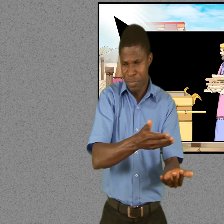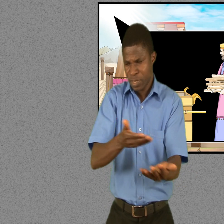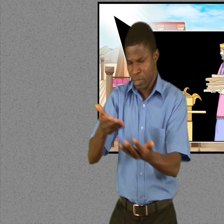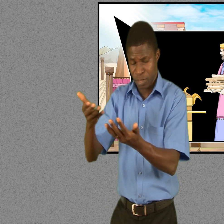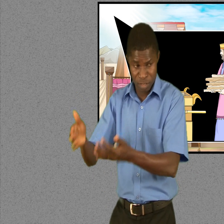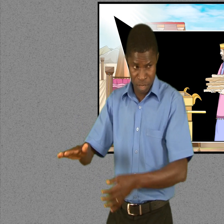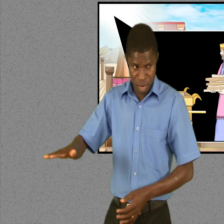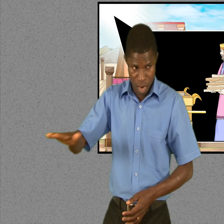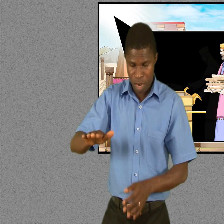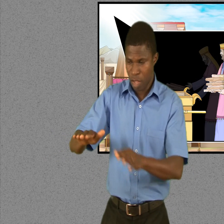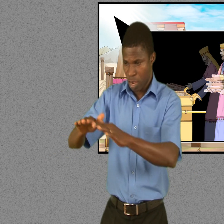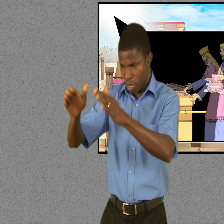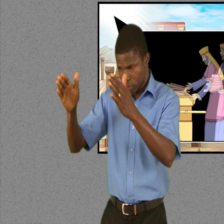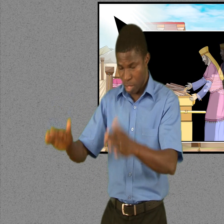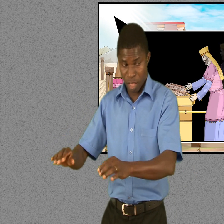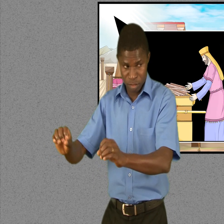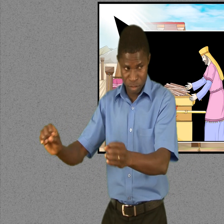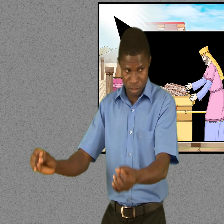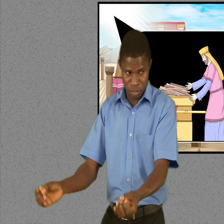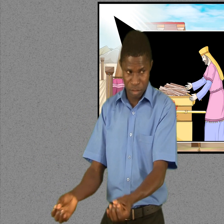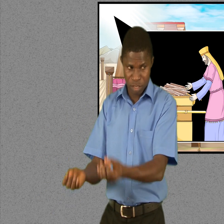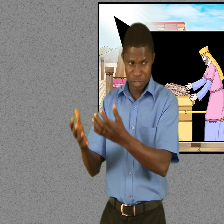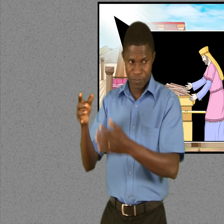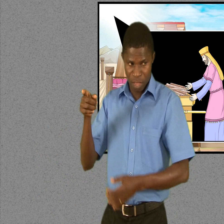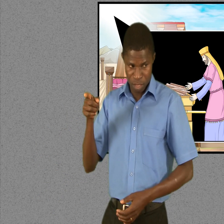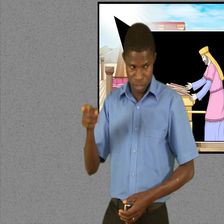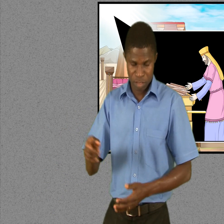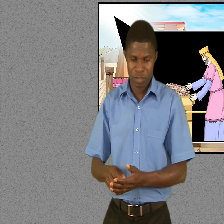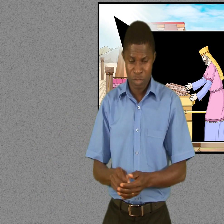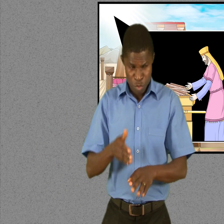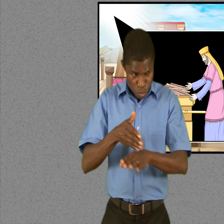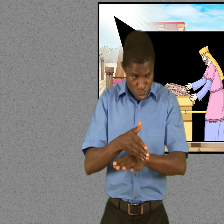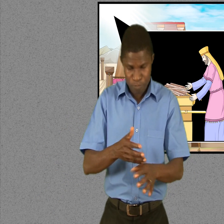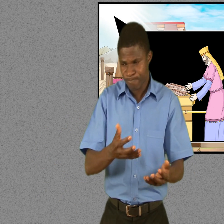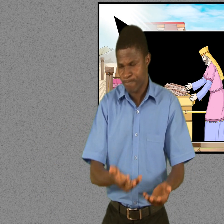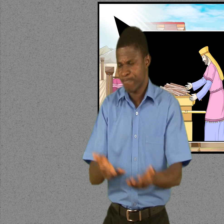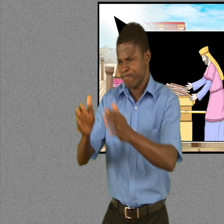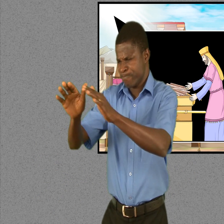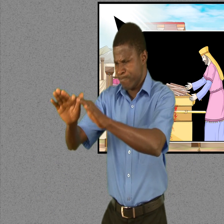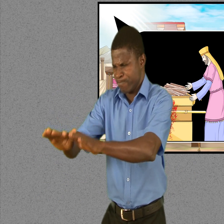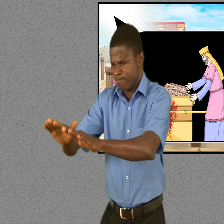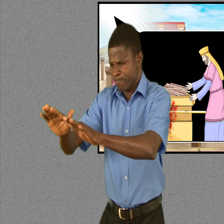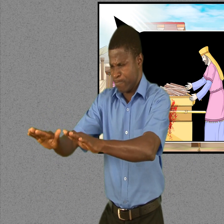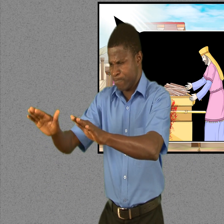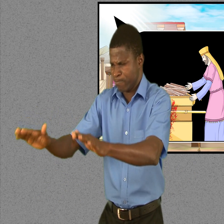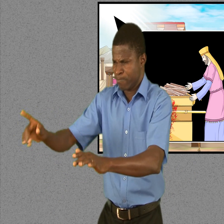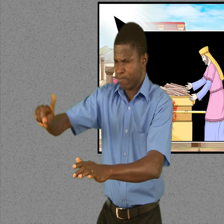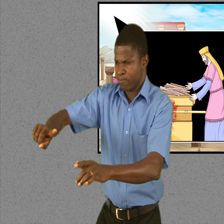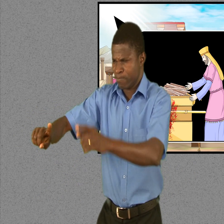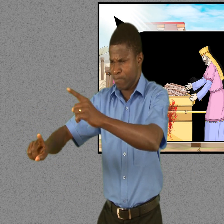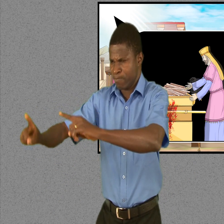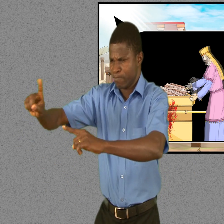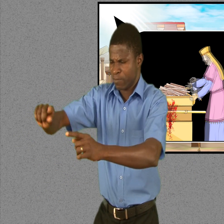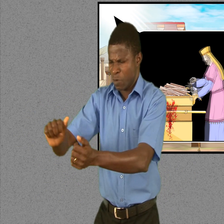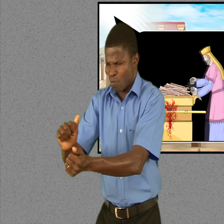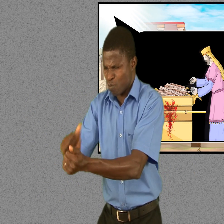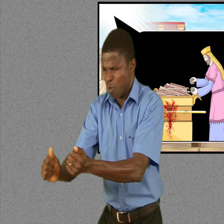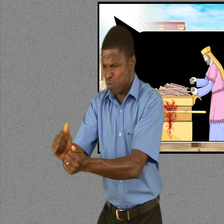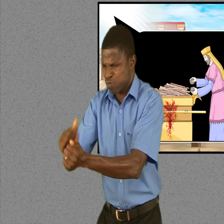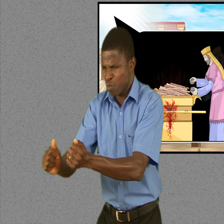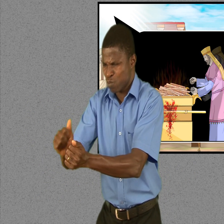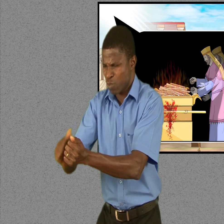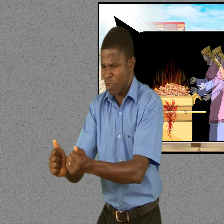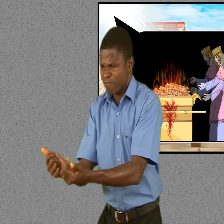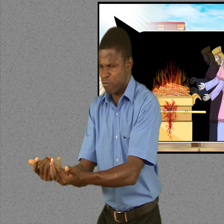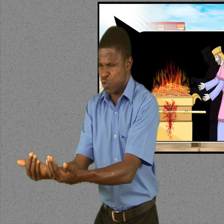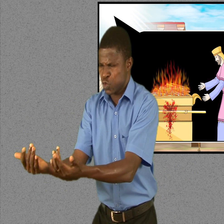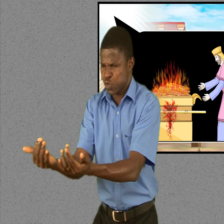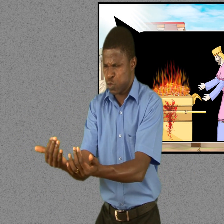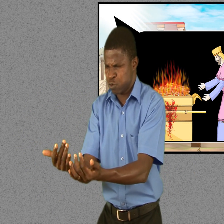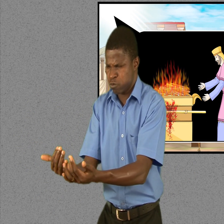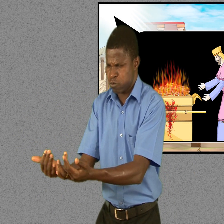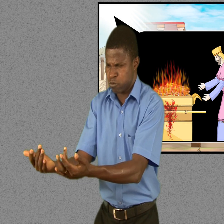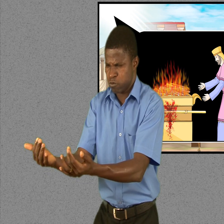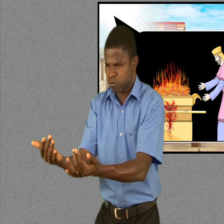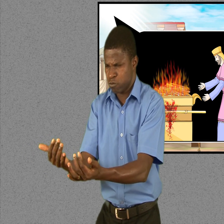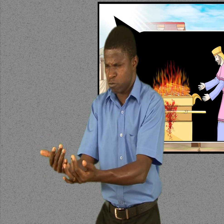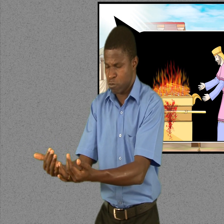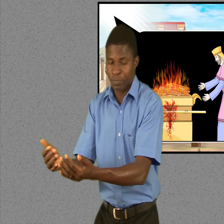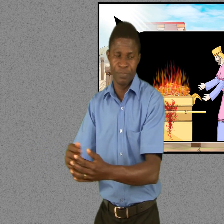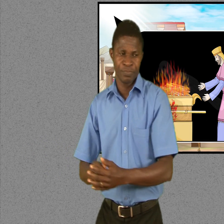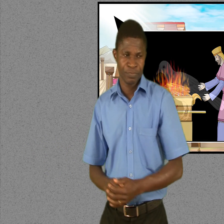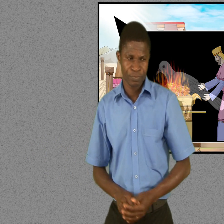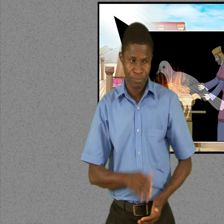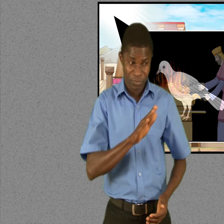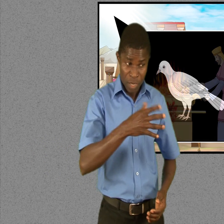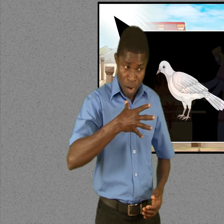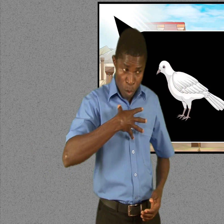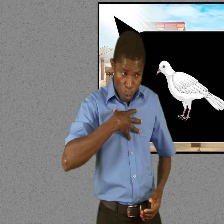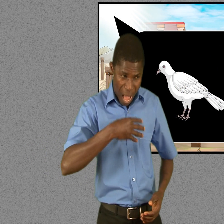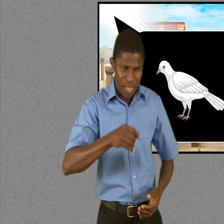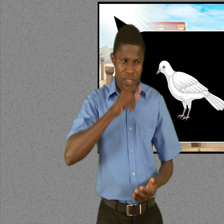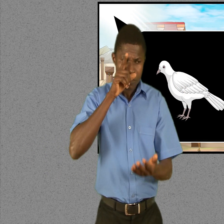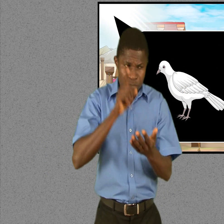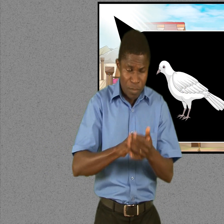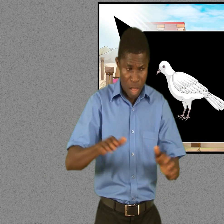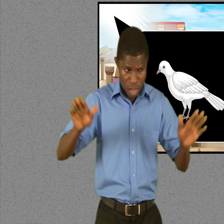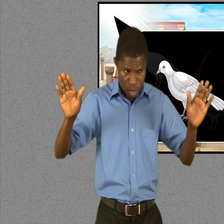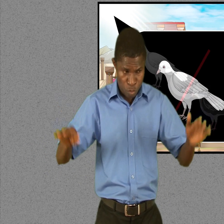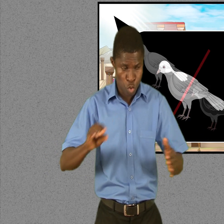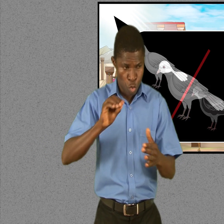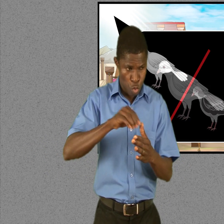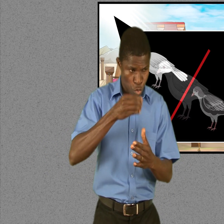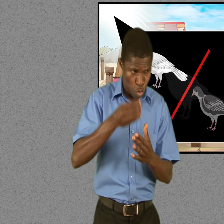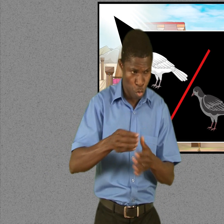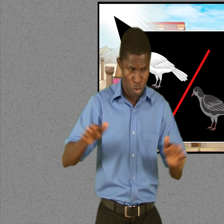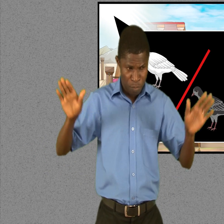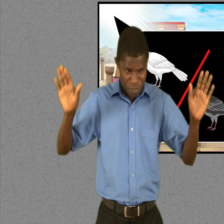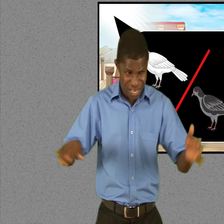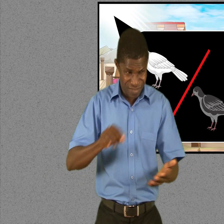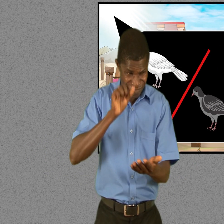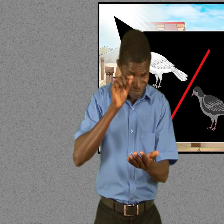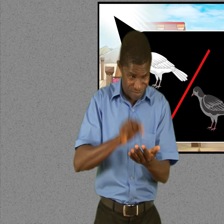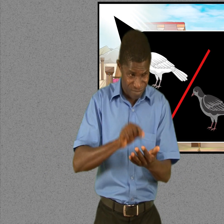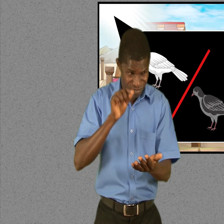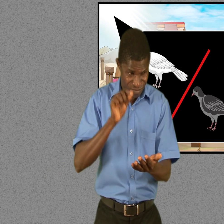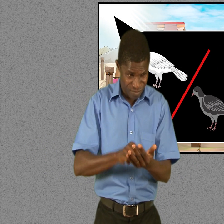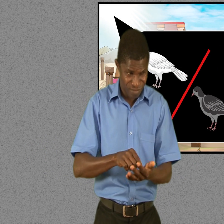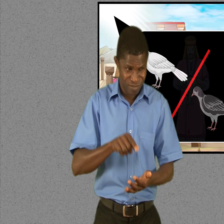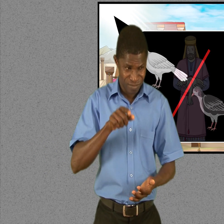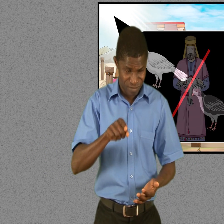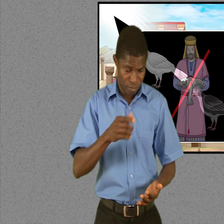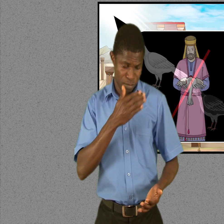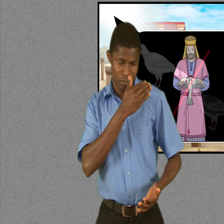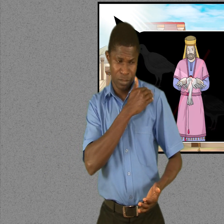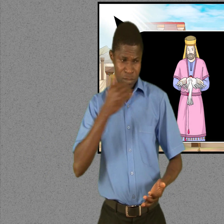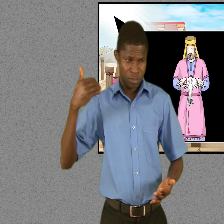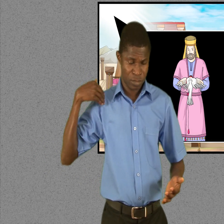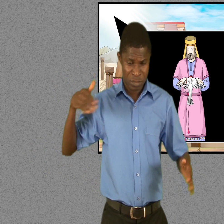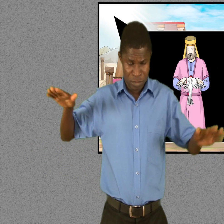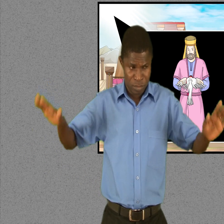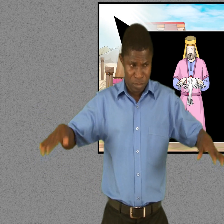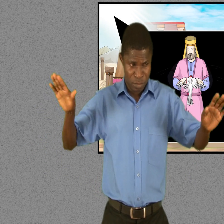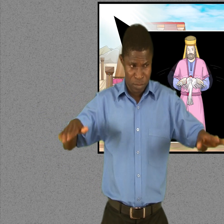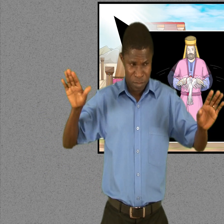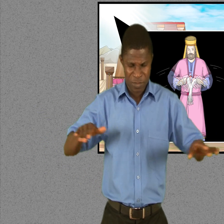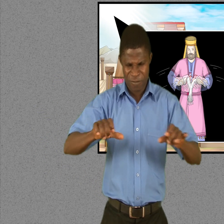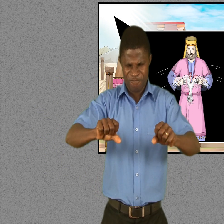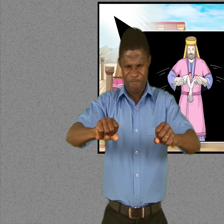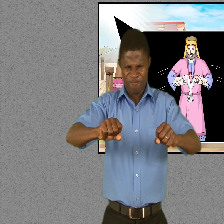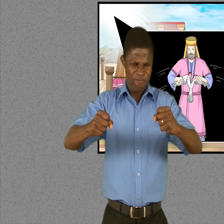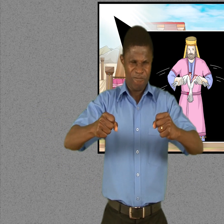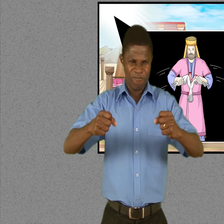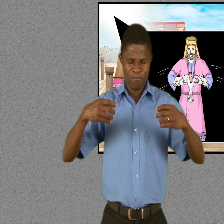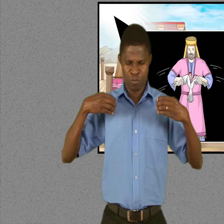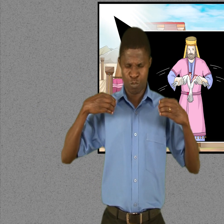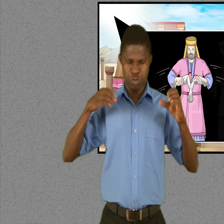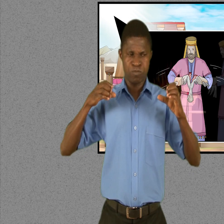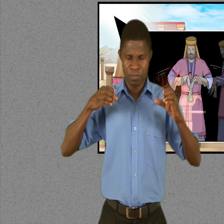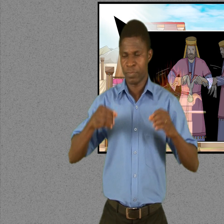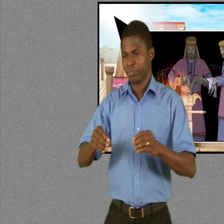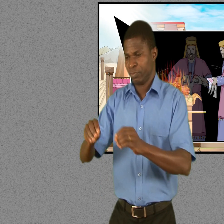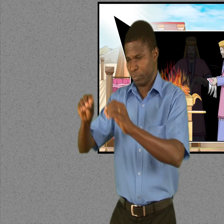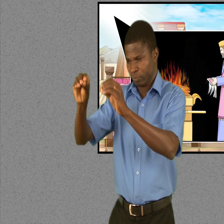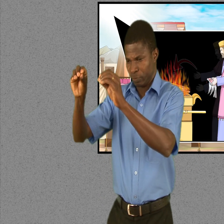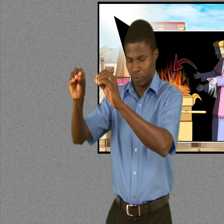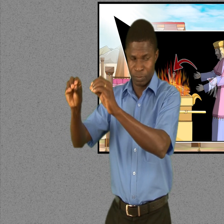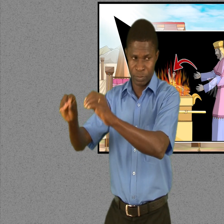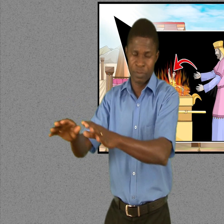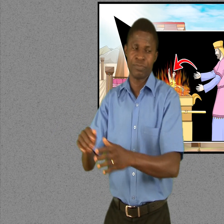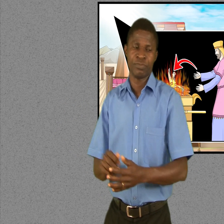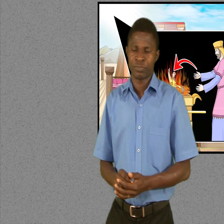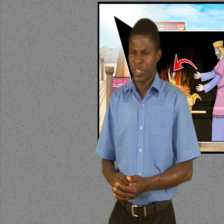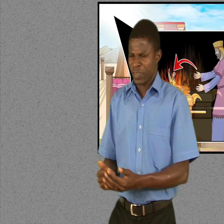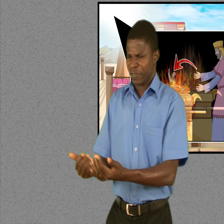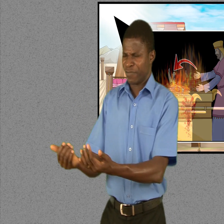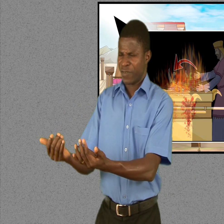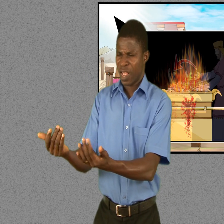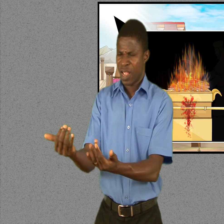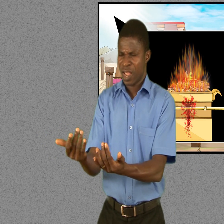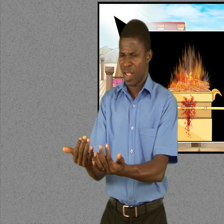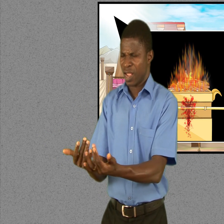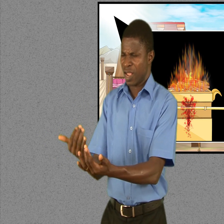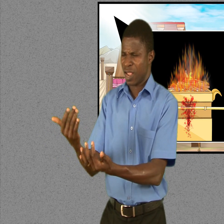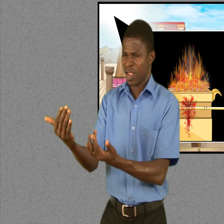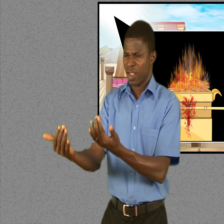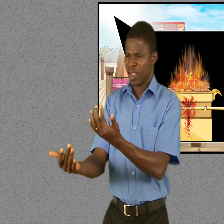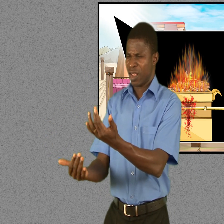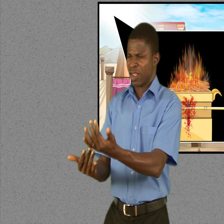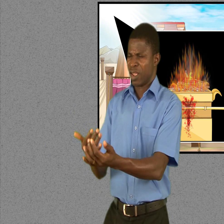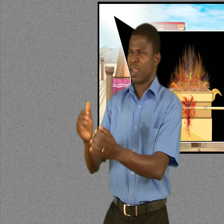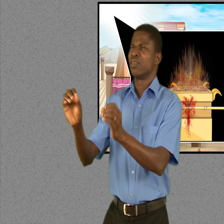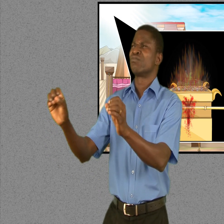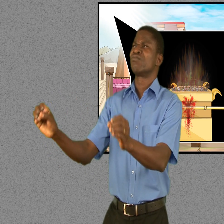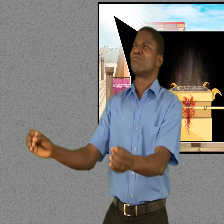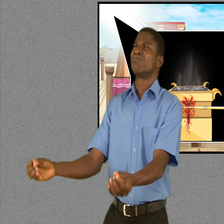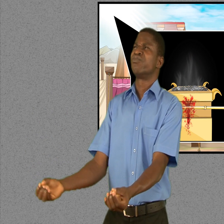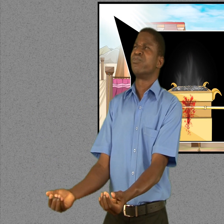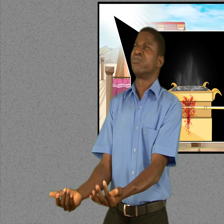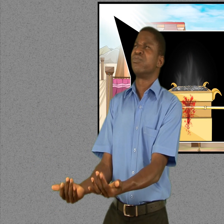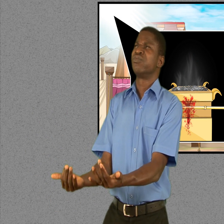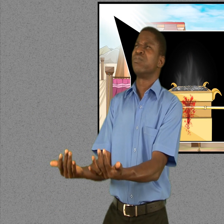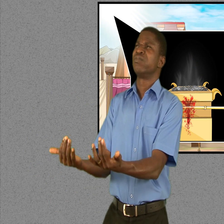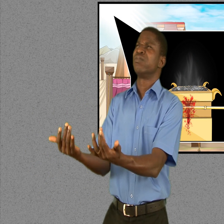He shall tear it open by its wings, without dividing the bird completely. And the priest is to burn it on the altar atop the burning wood.